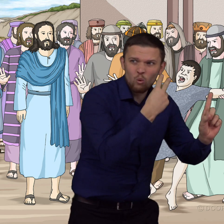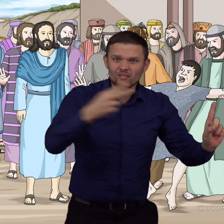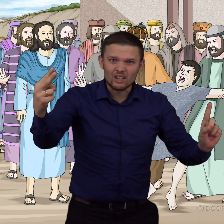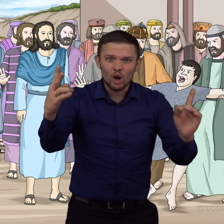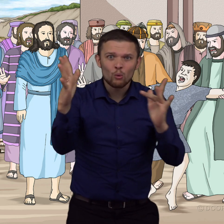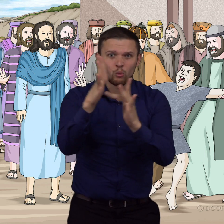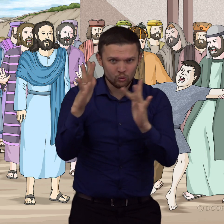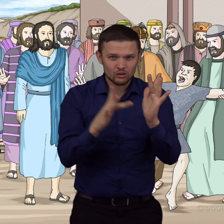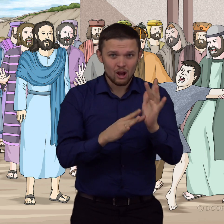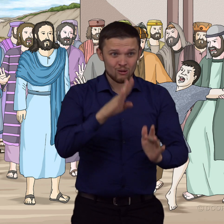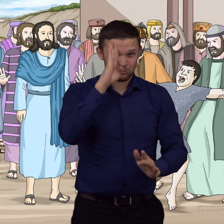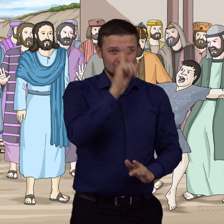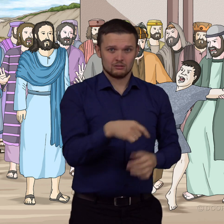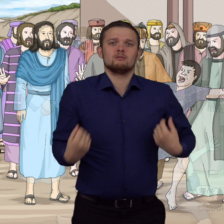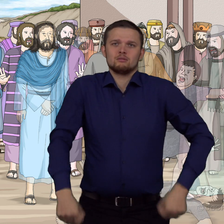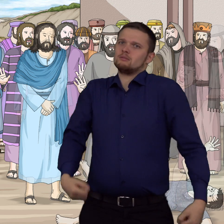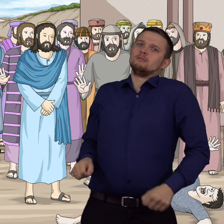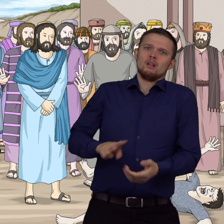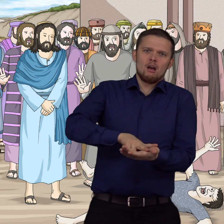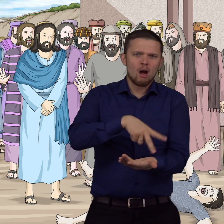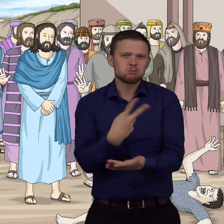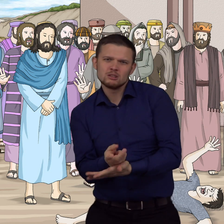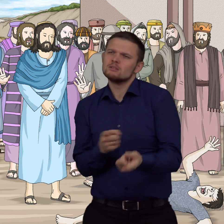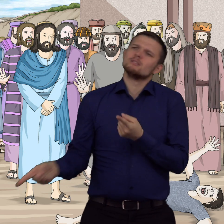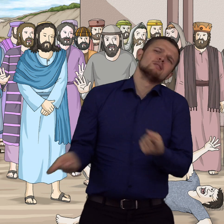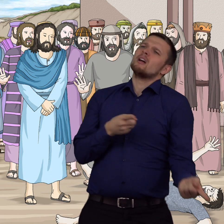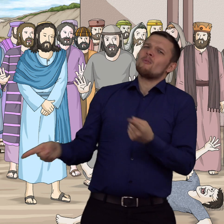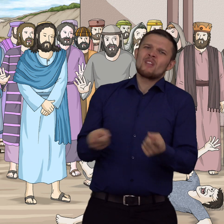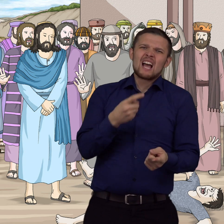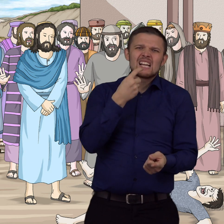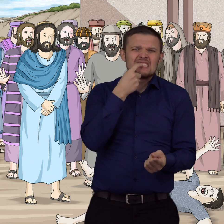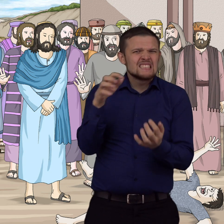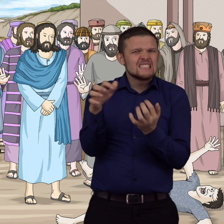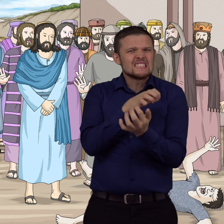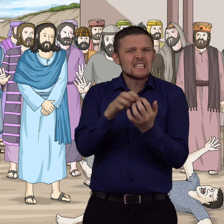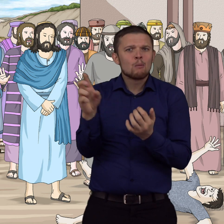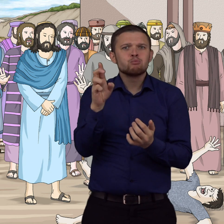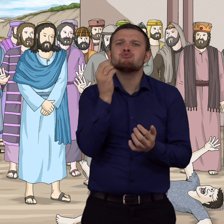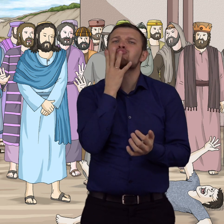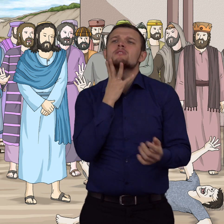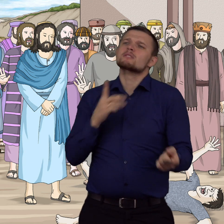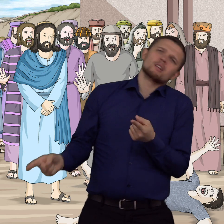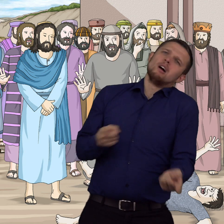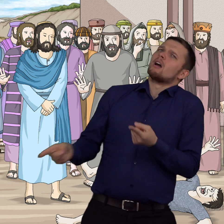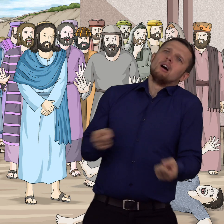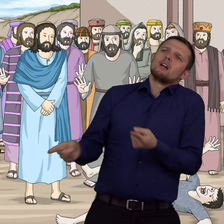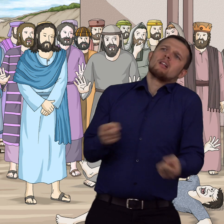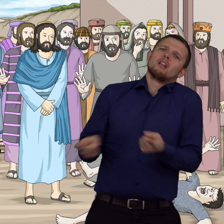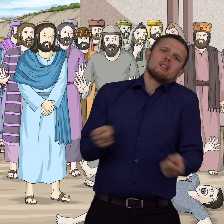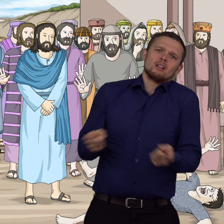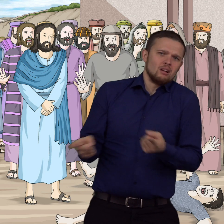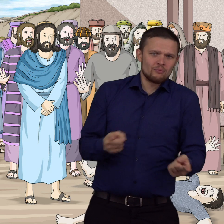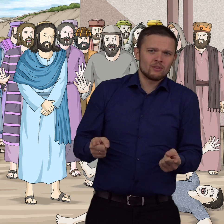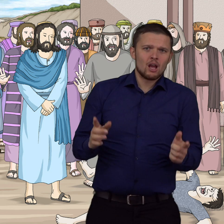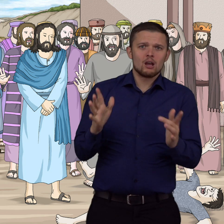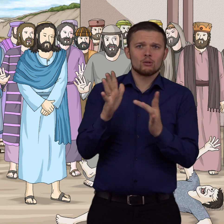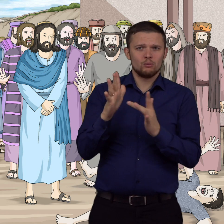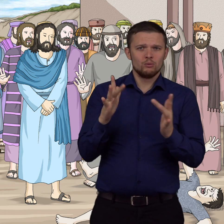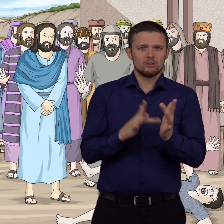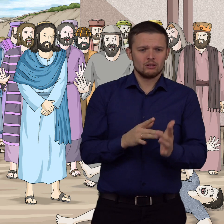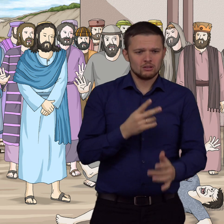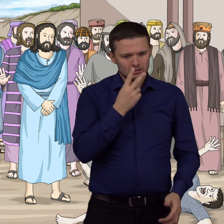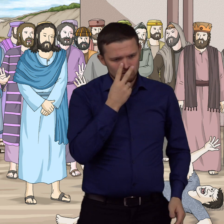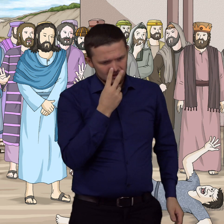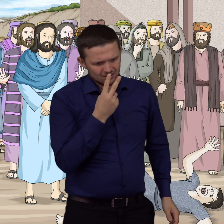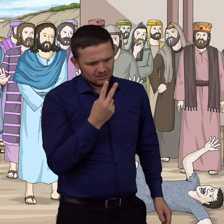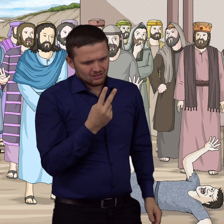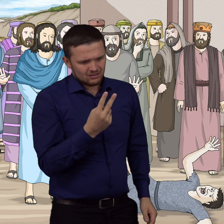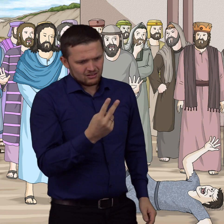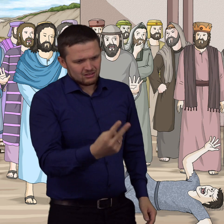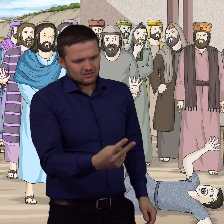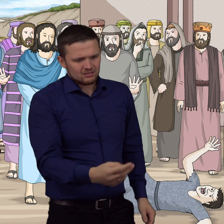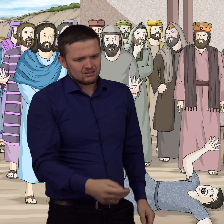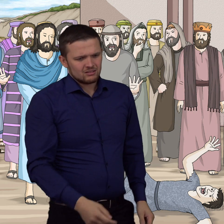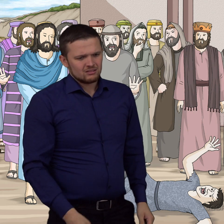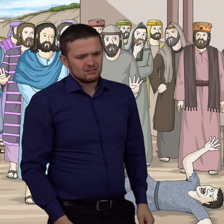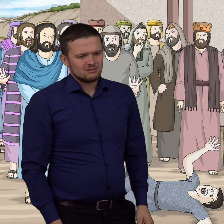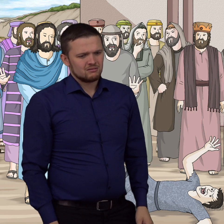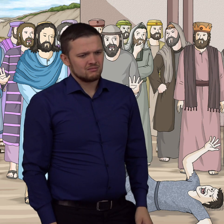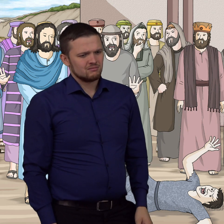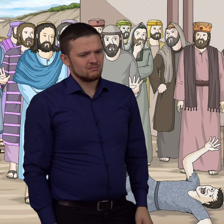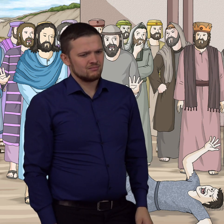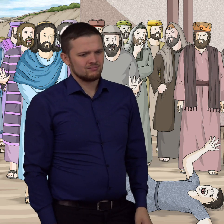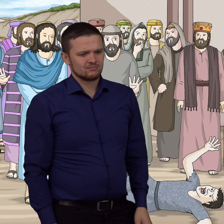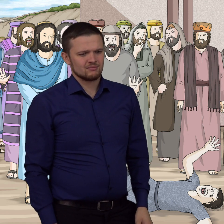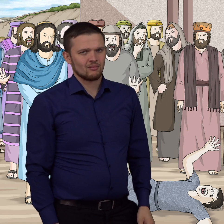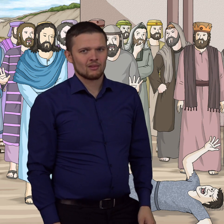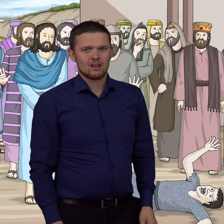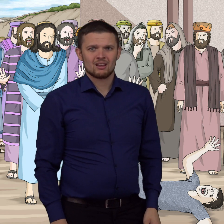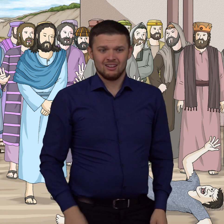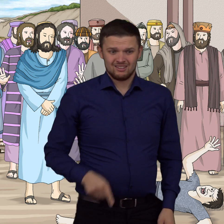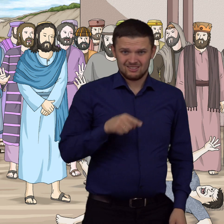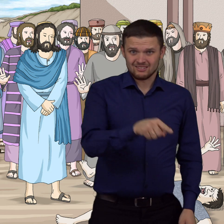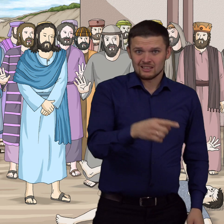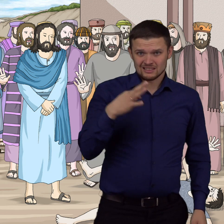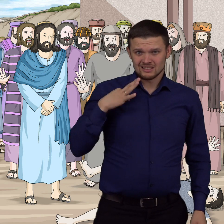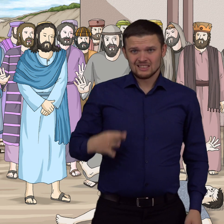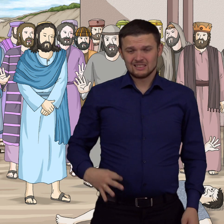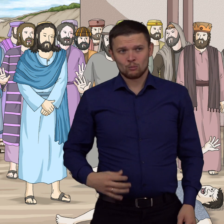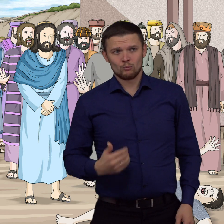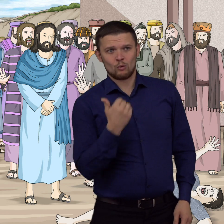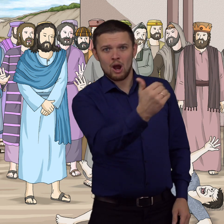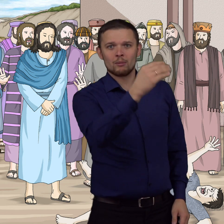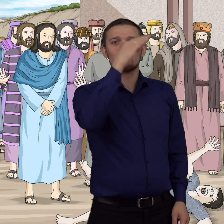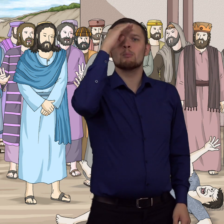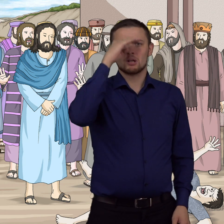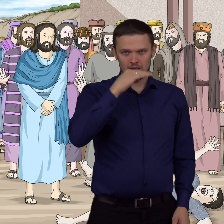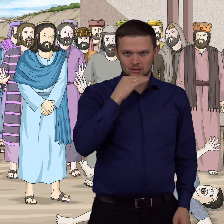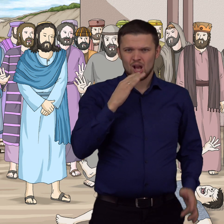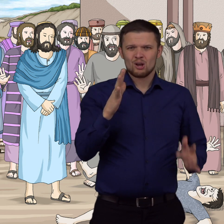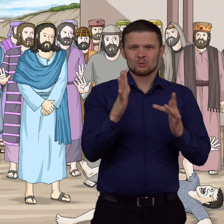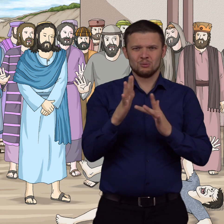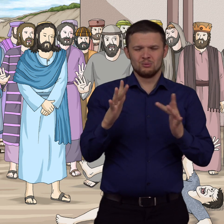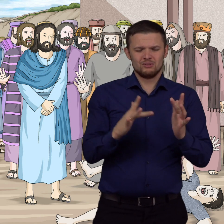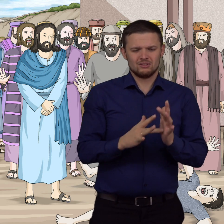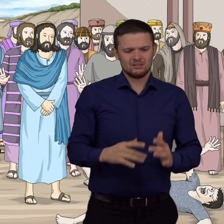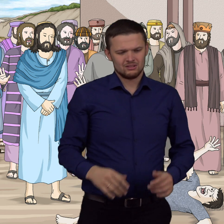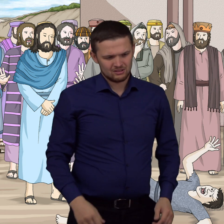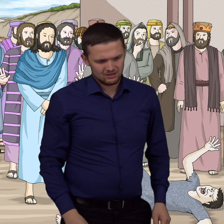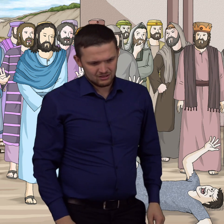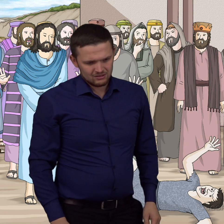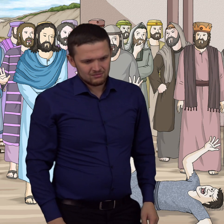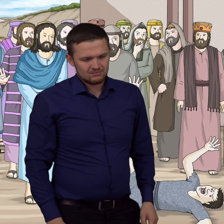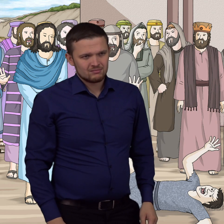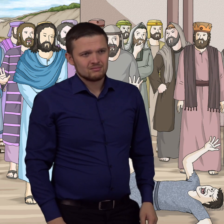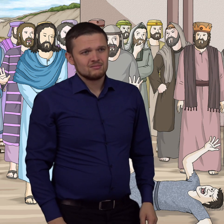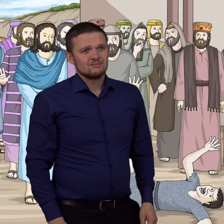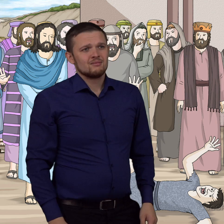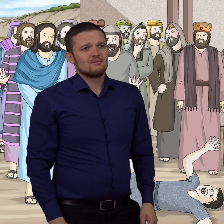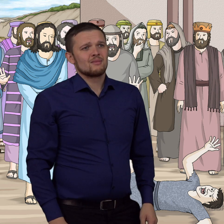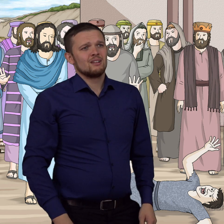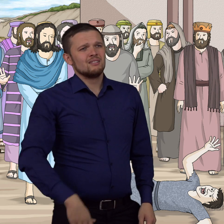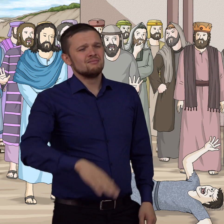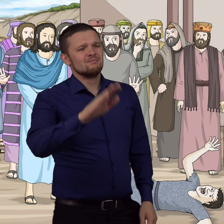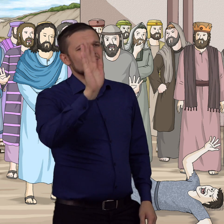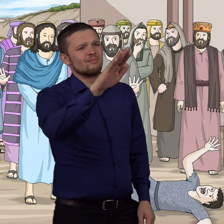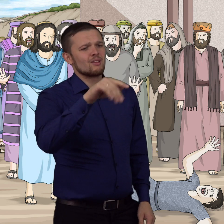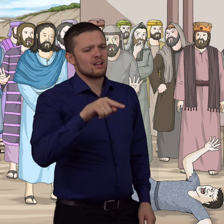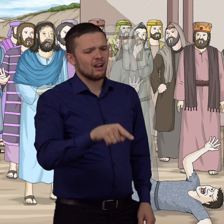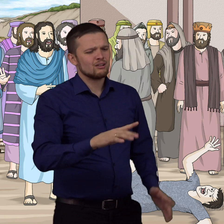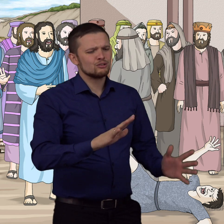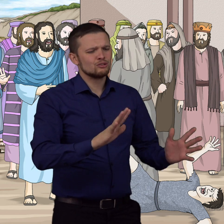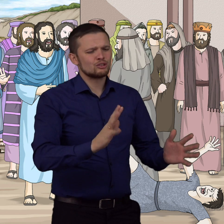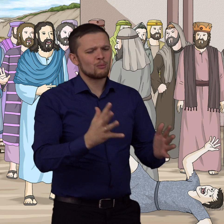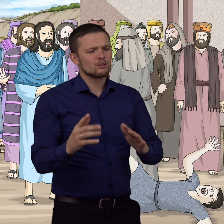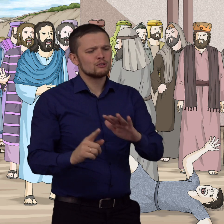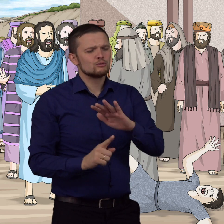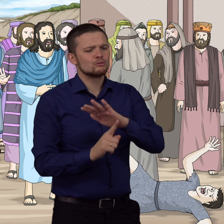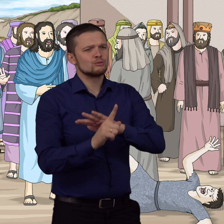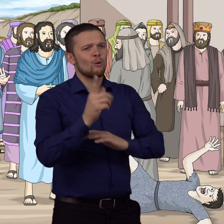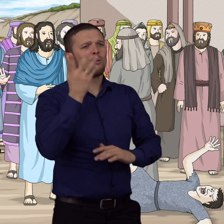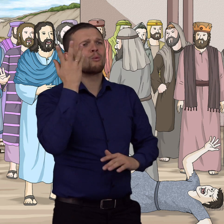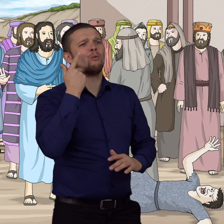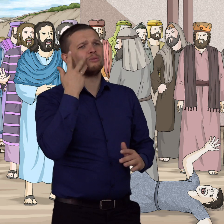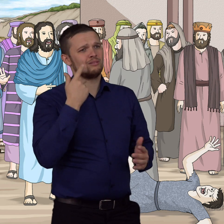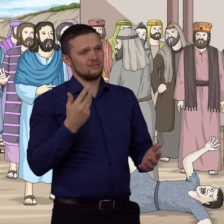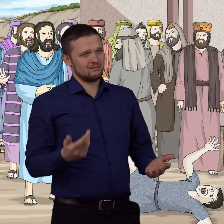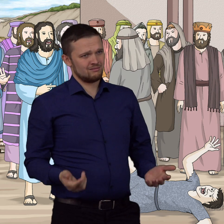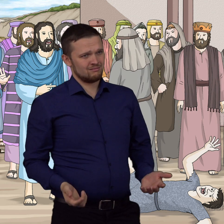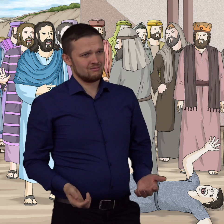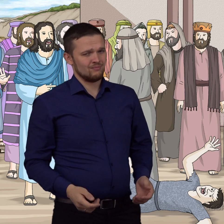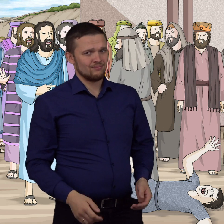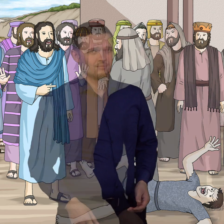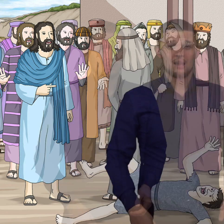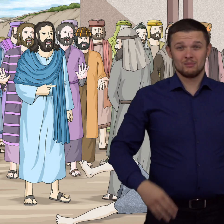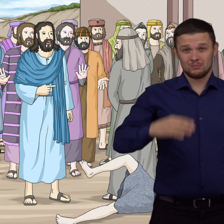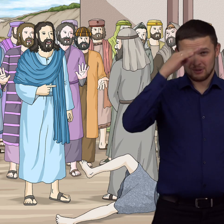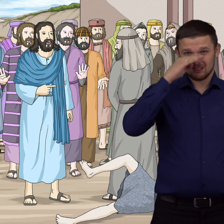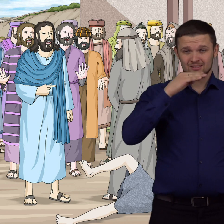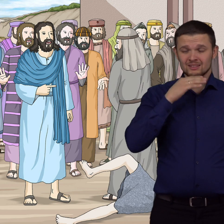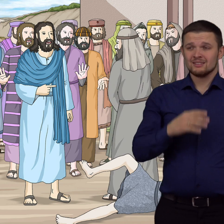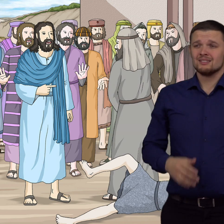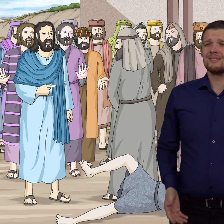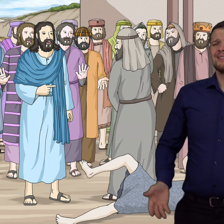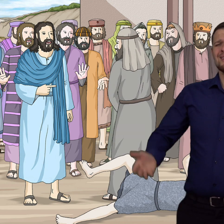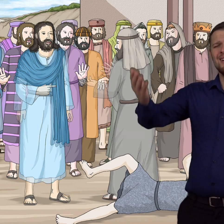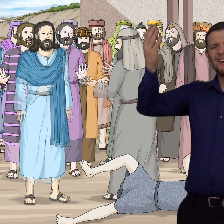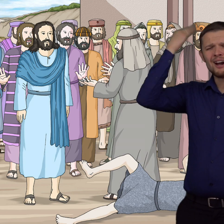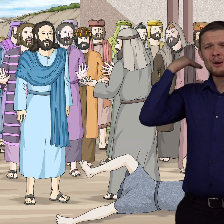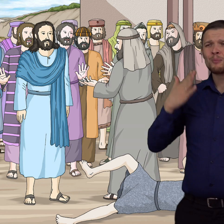He fell to the ground and rolled around, foaming at the mouth.